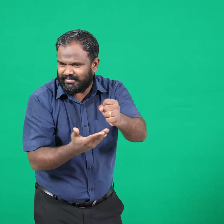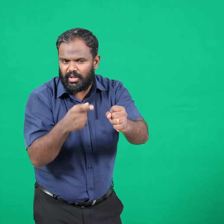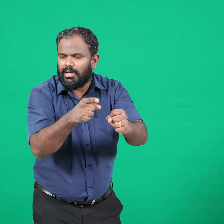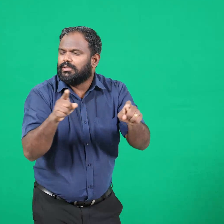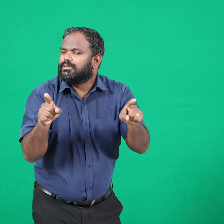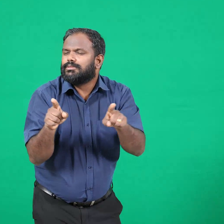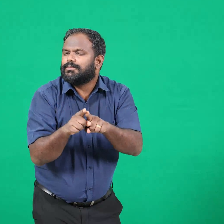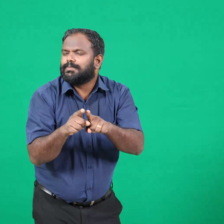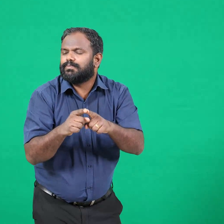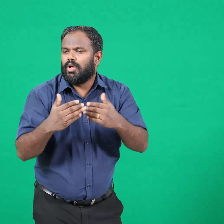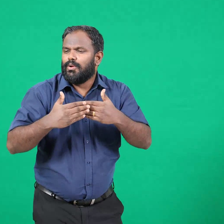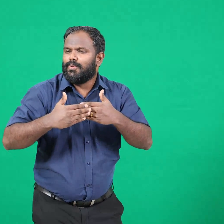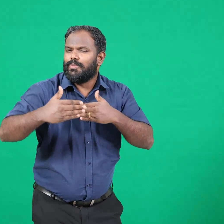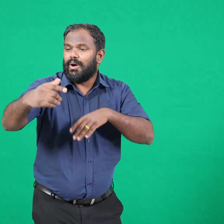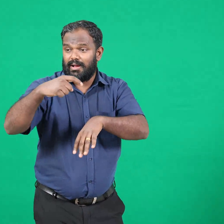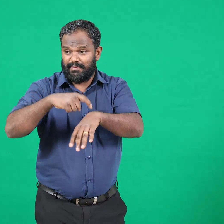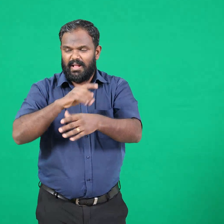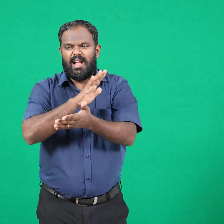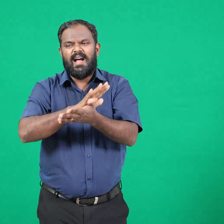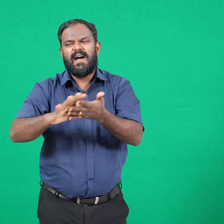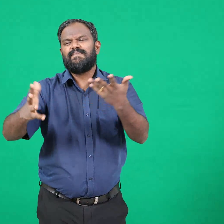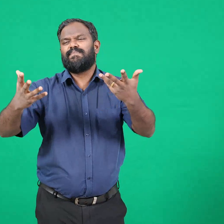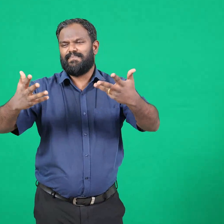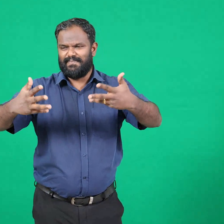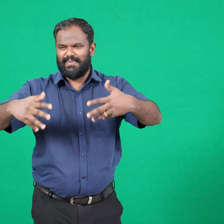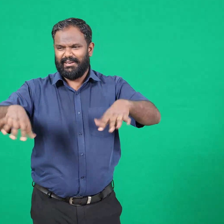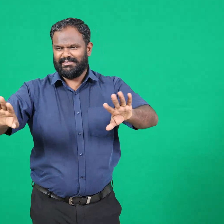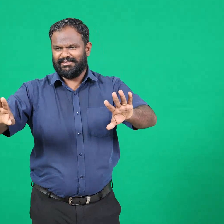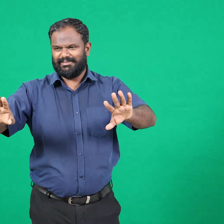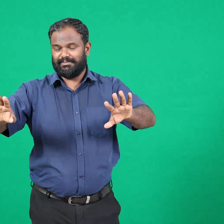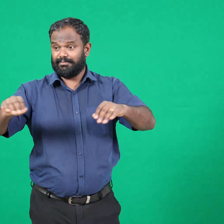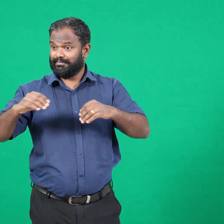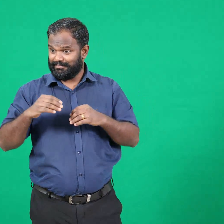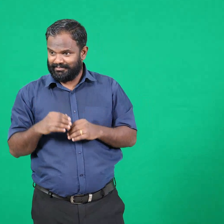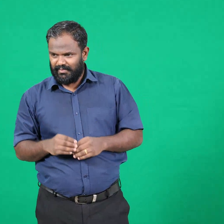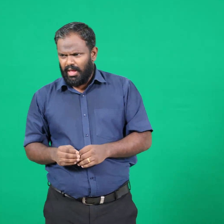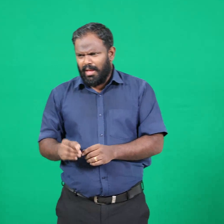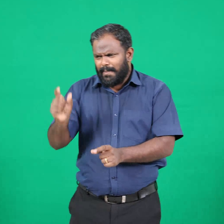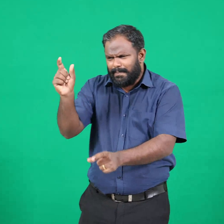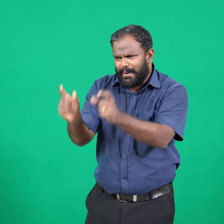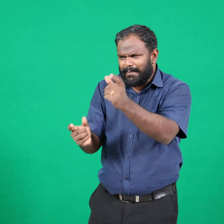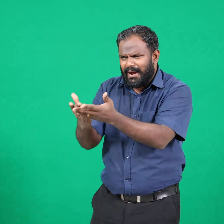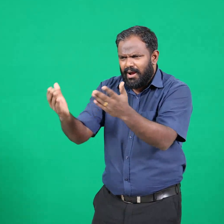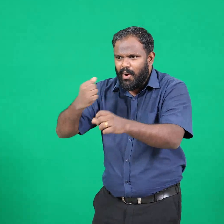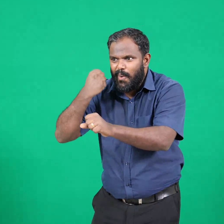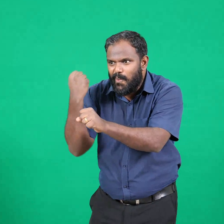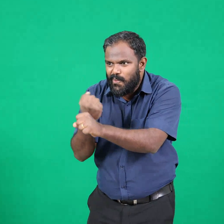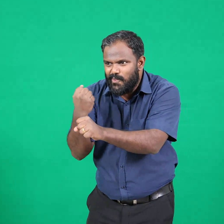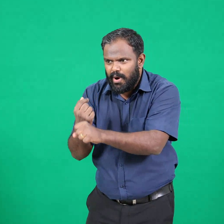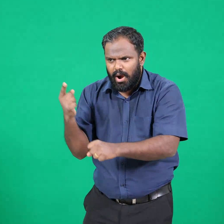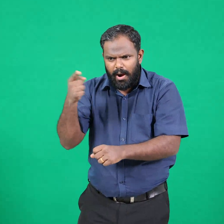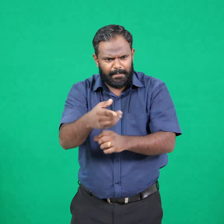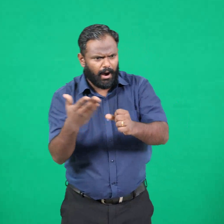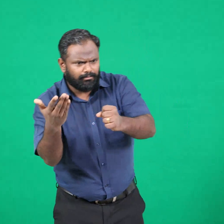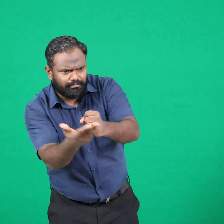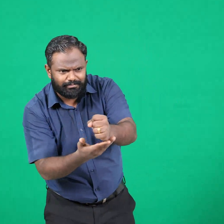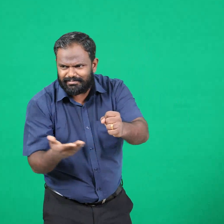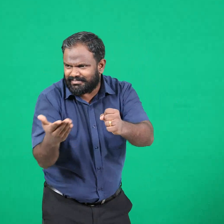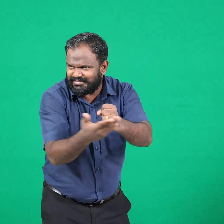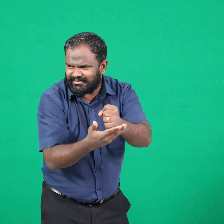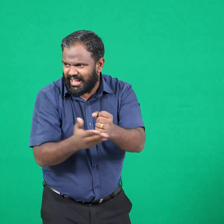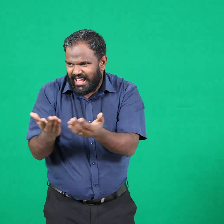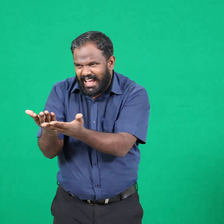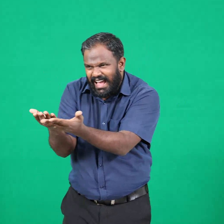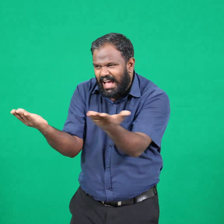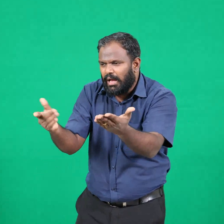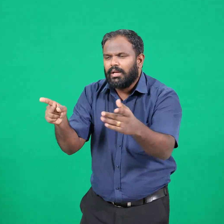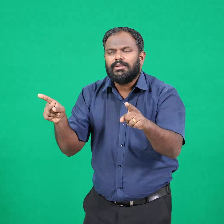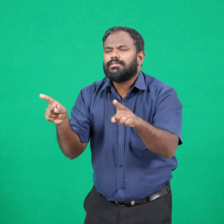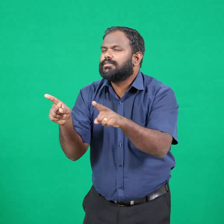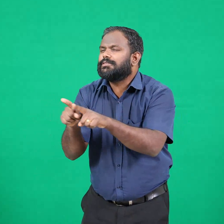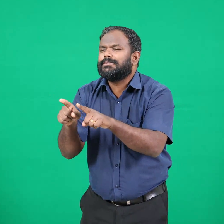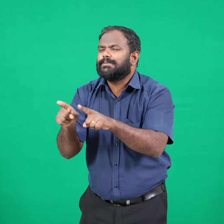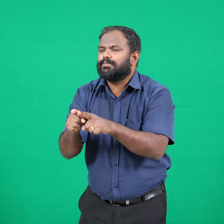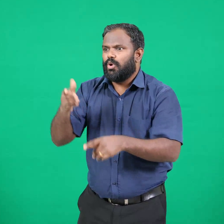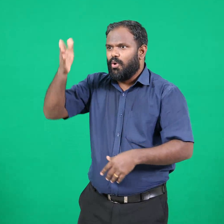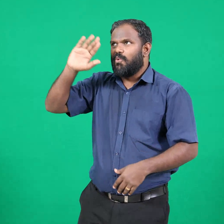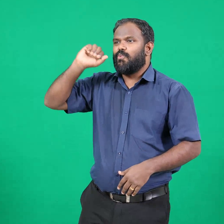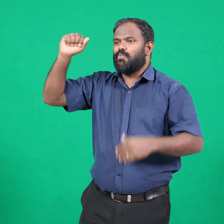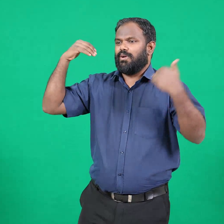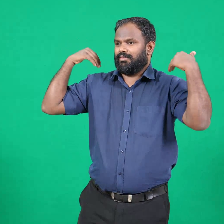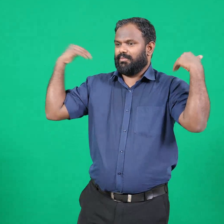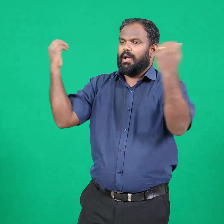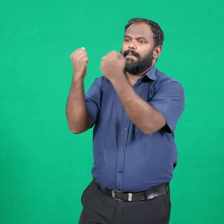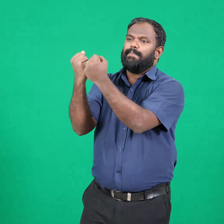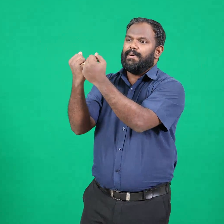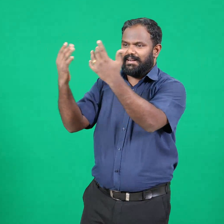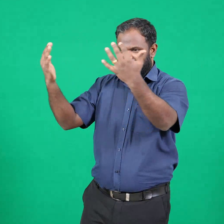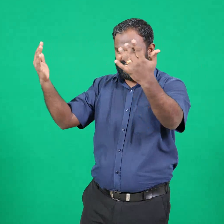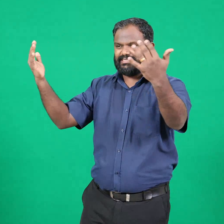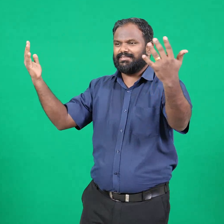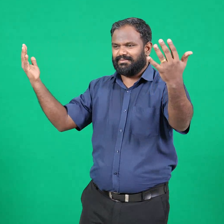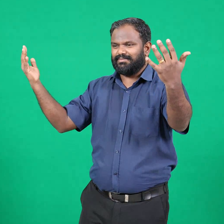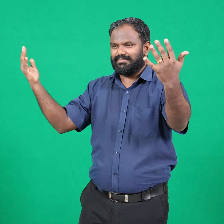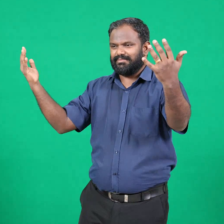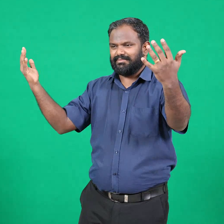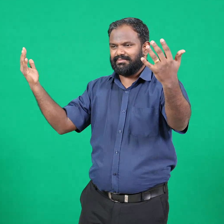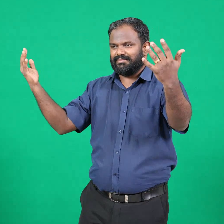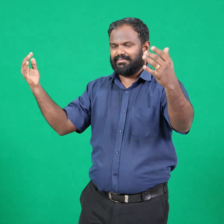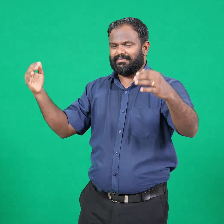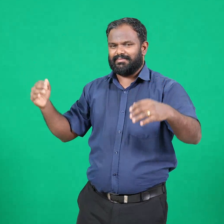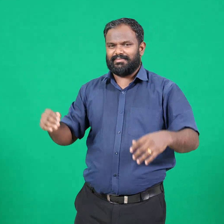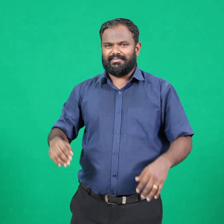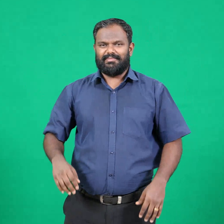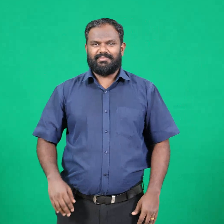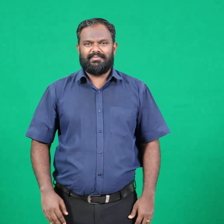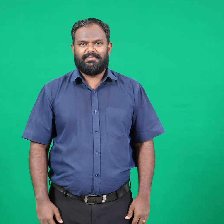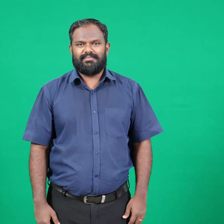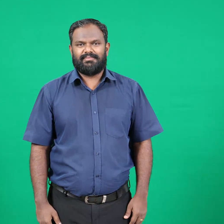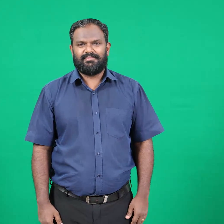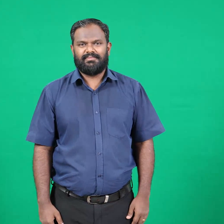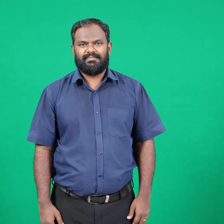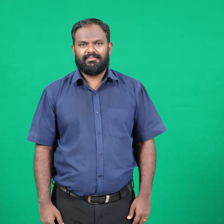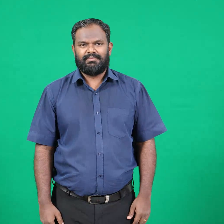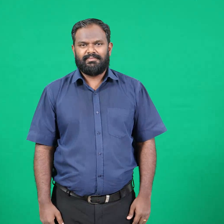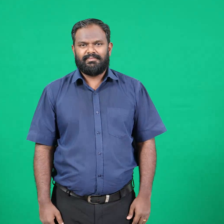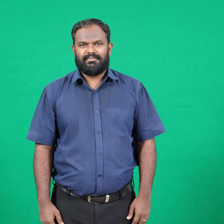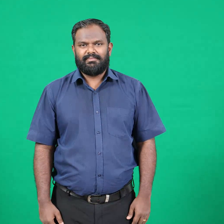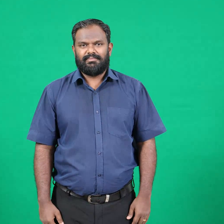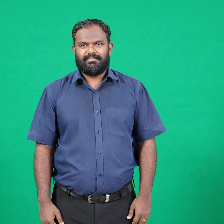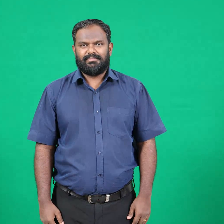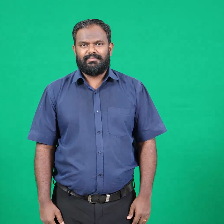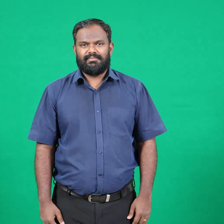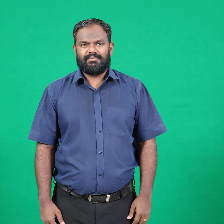The harvest is the end of the age, and the harvesters are angels.